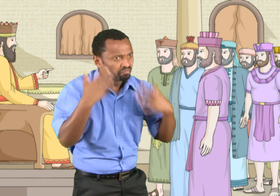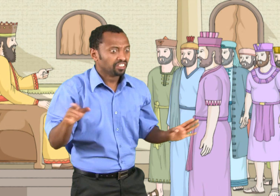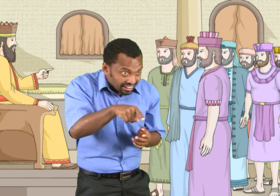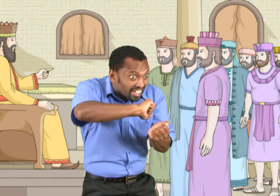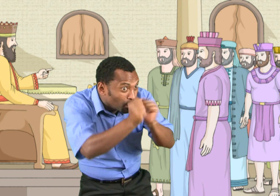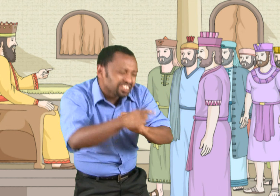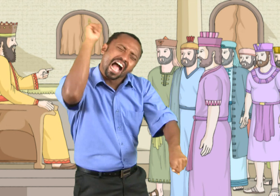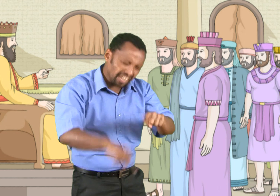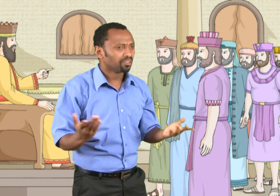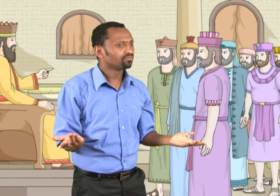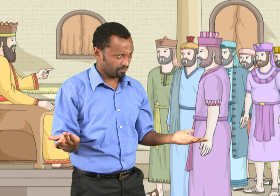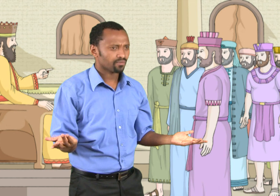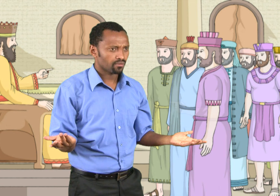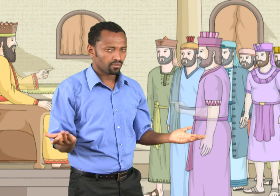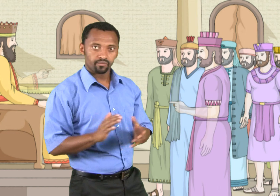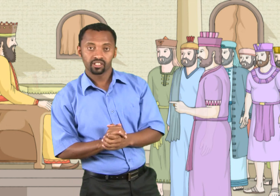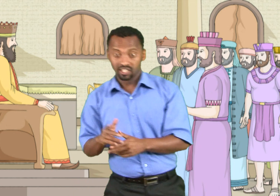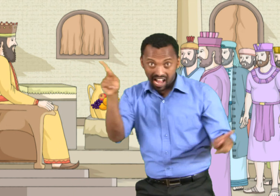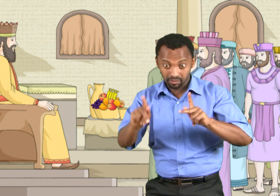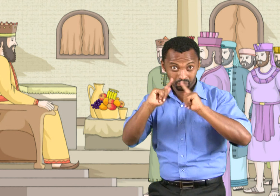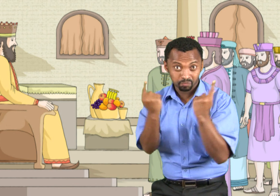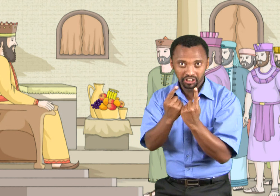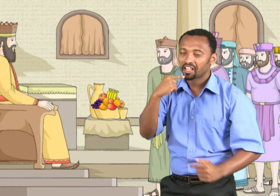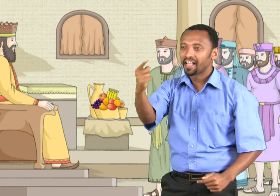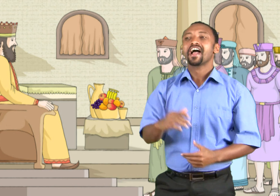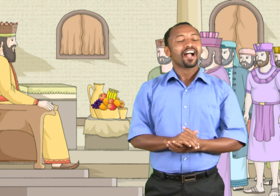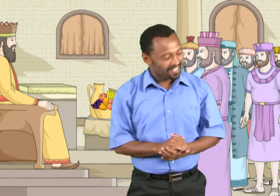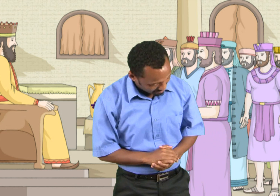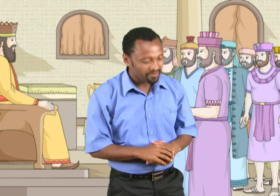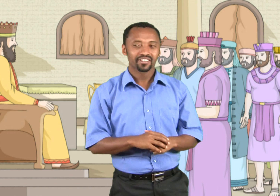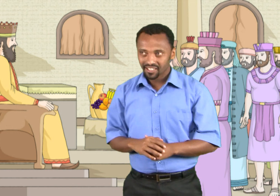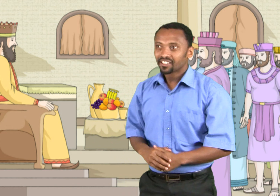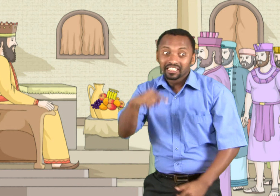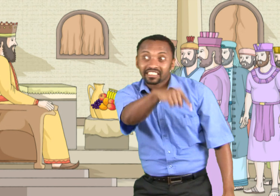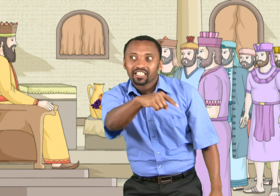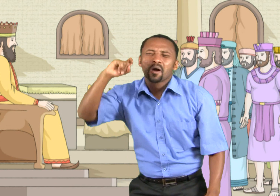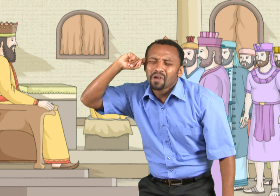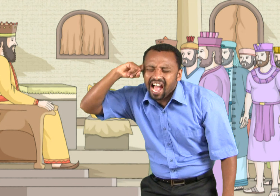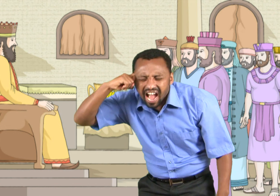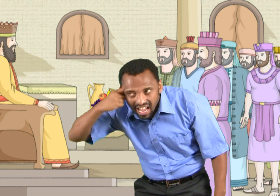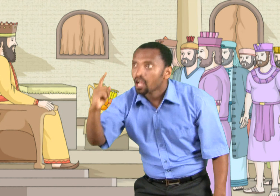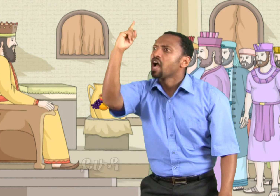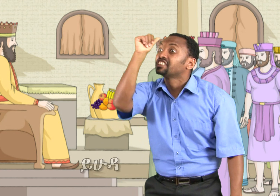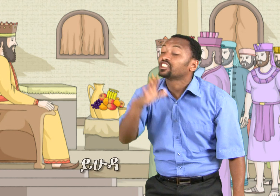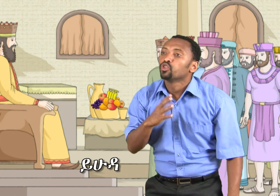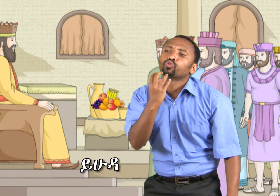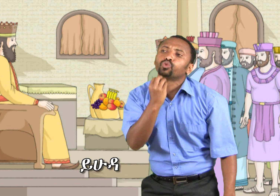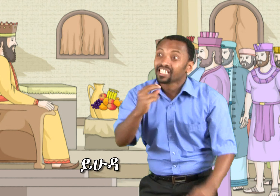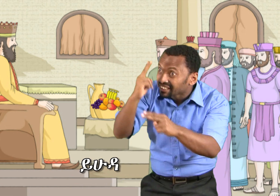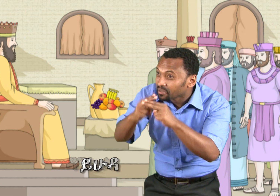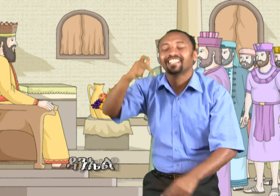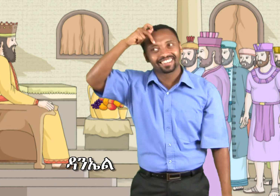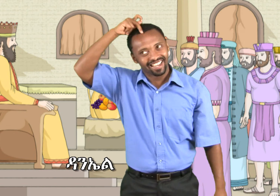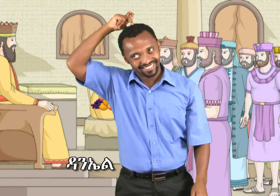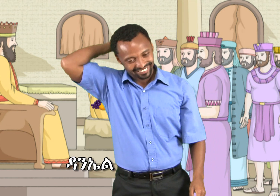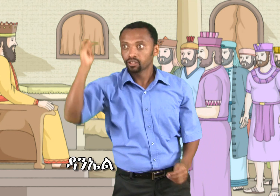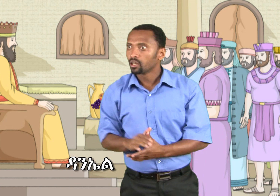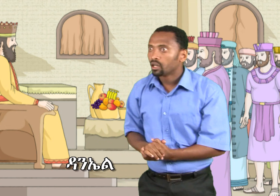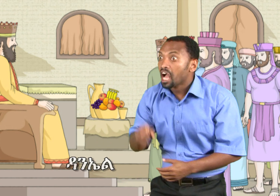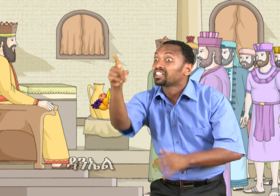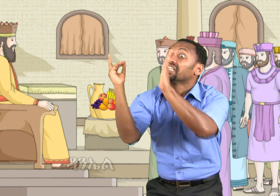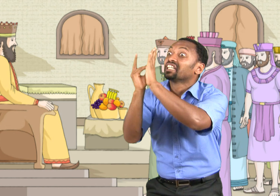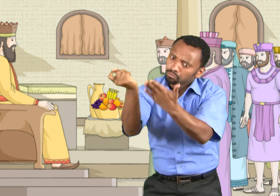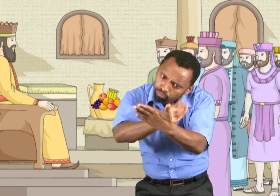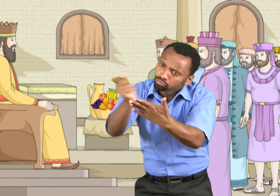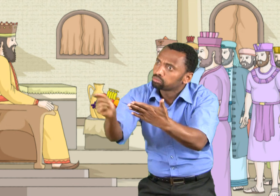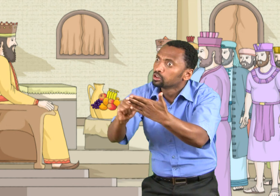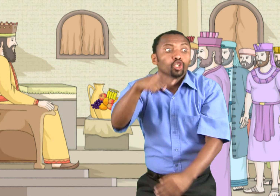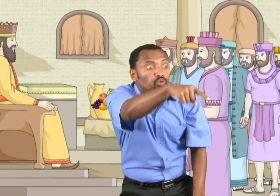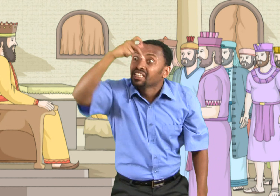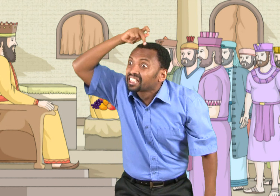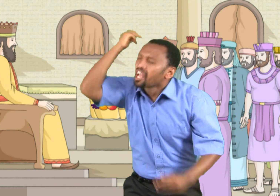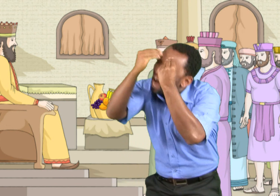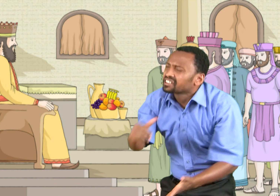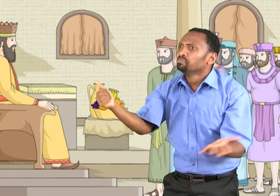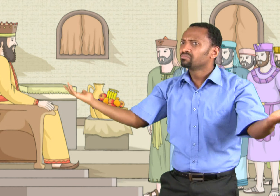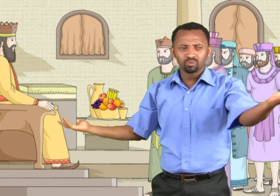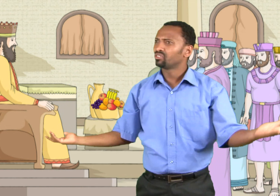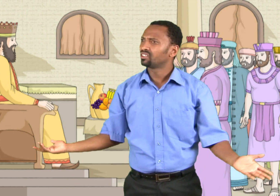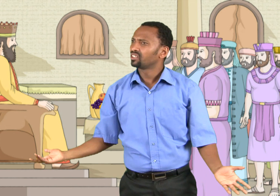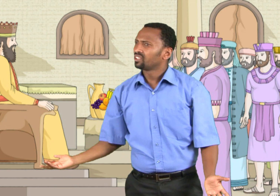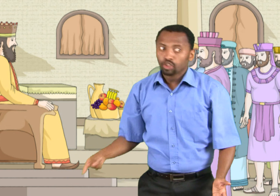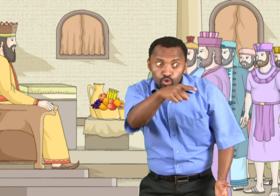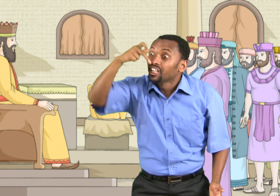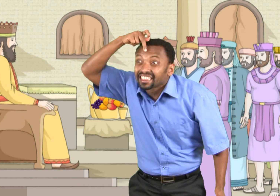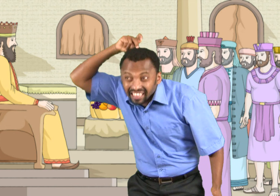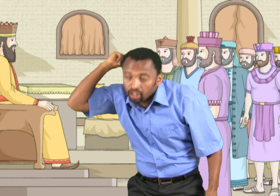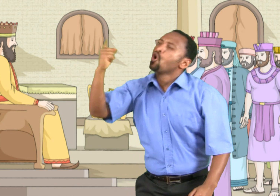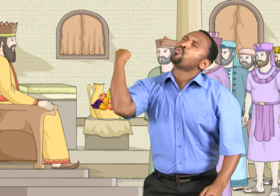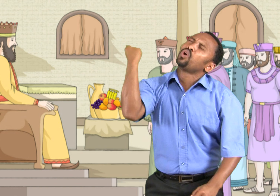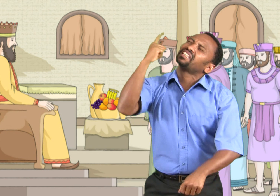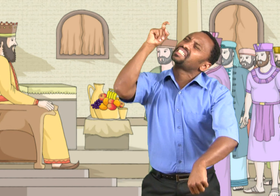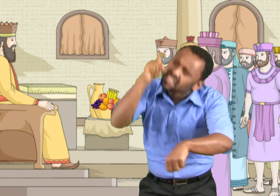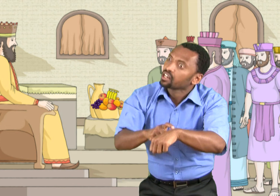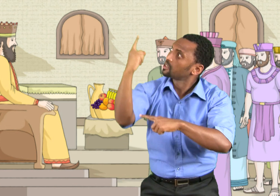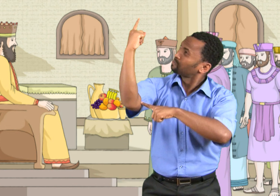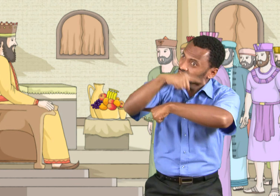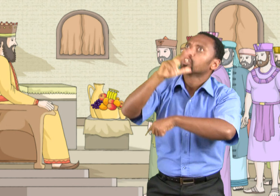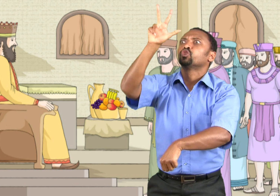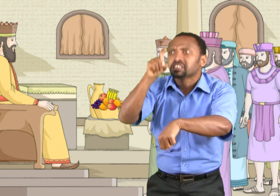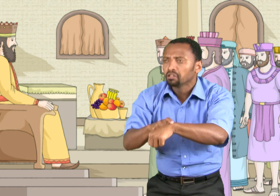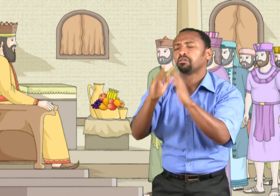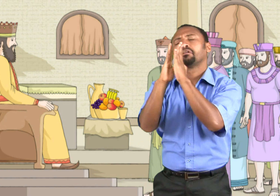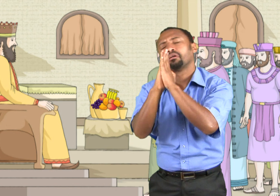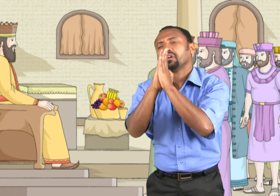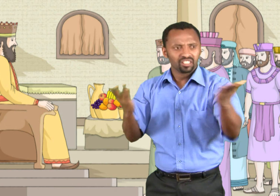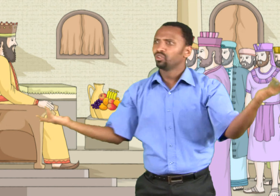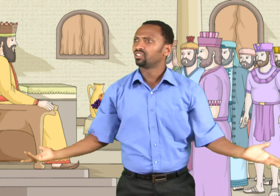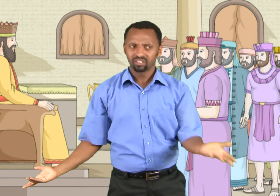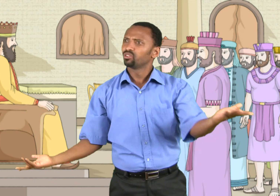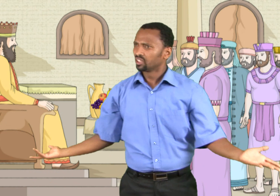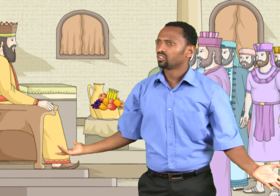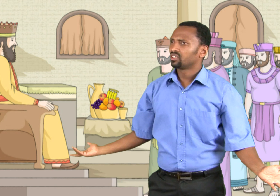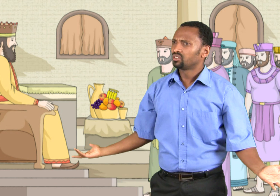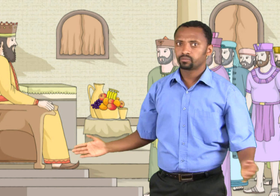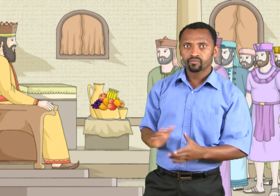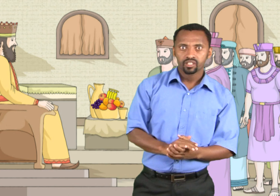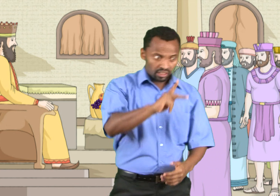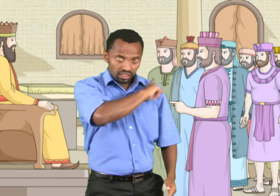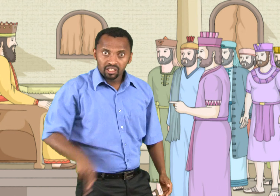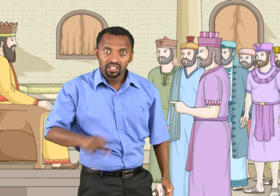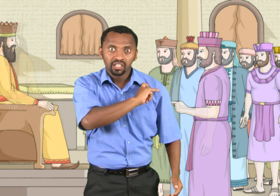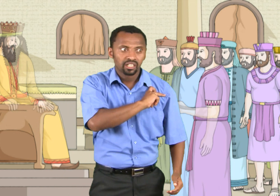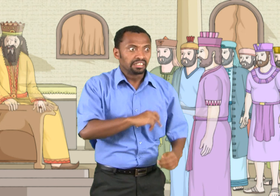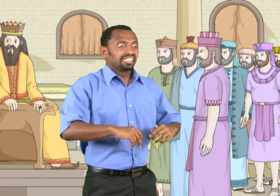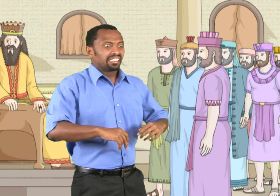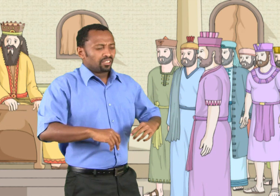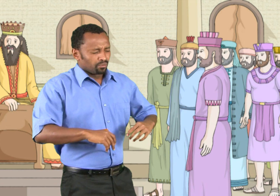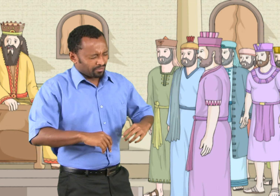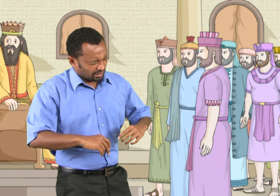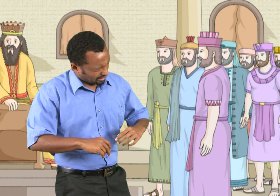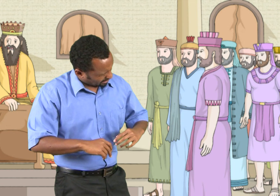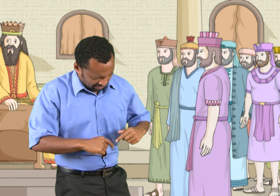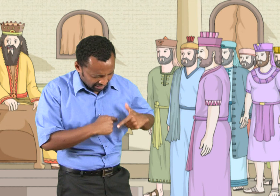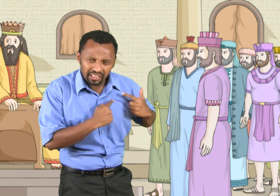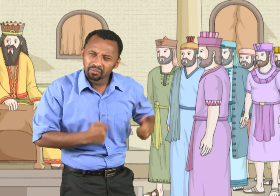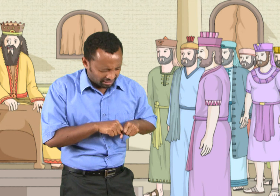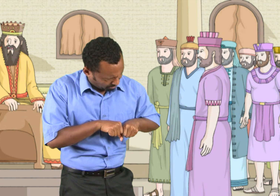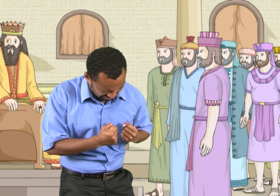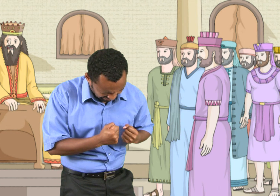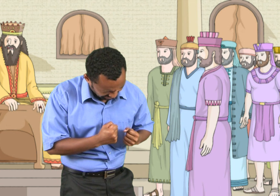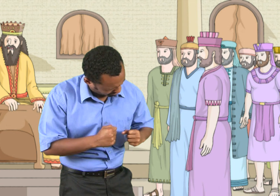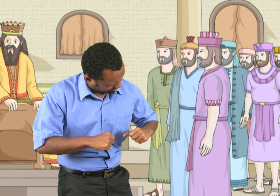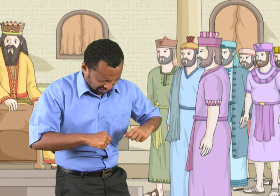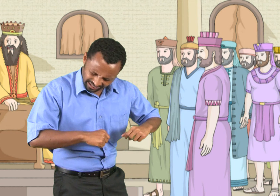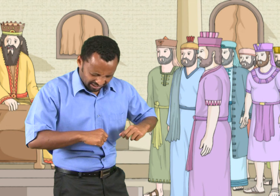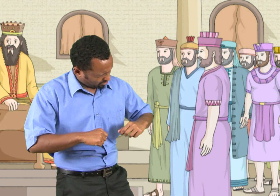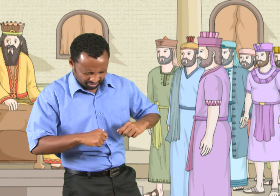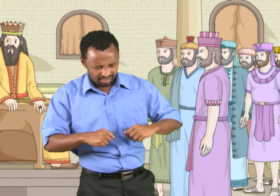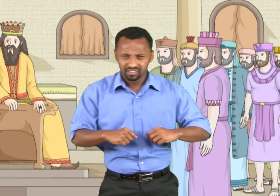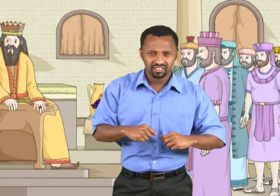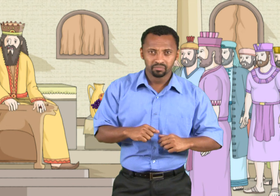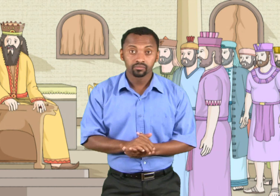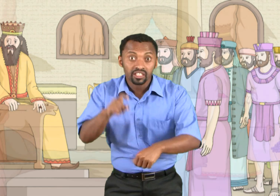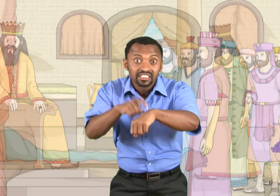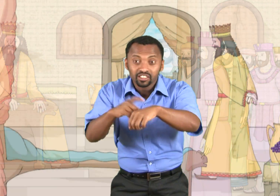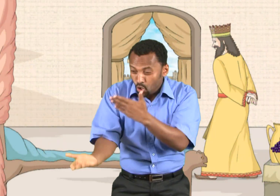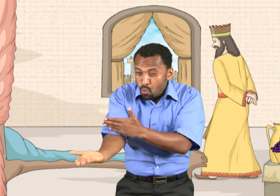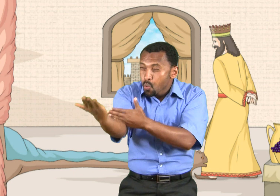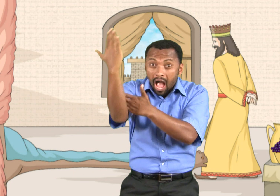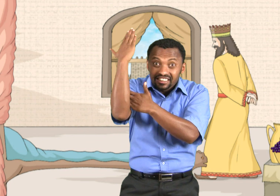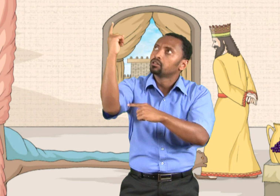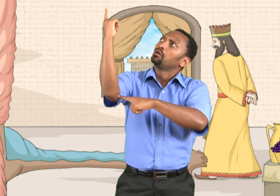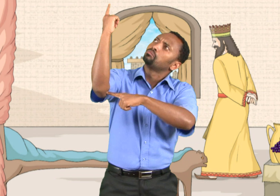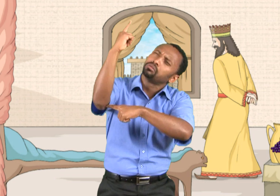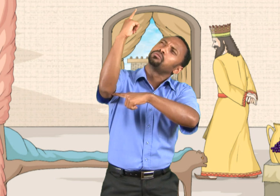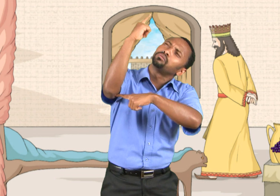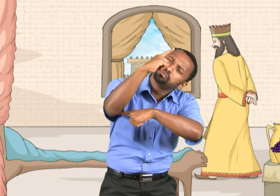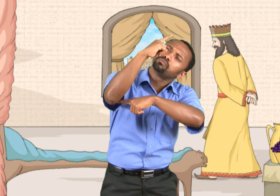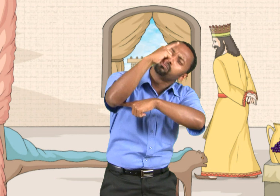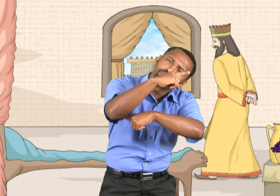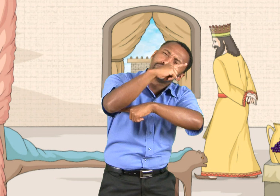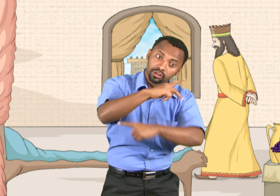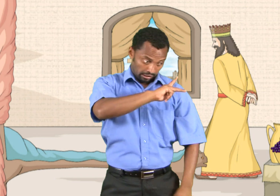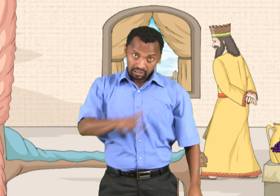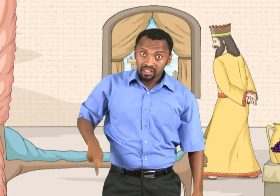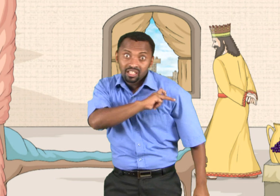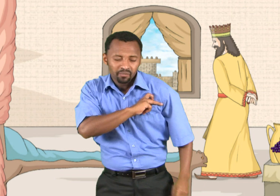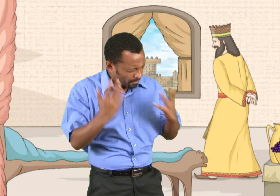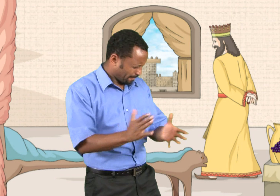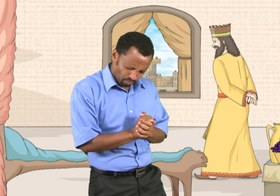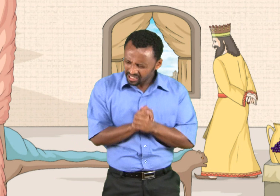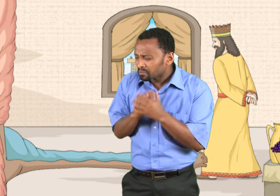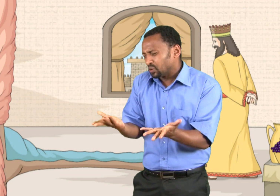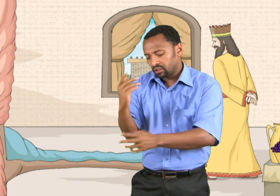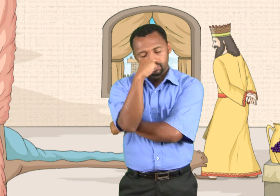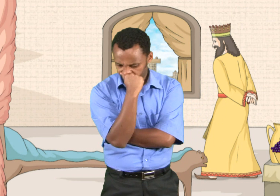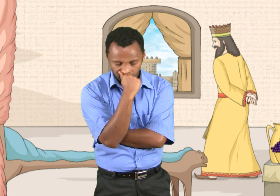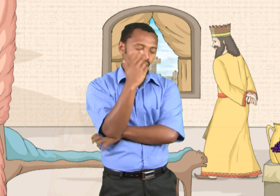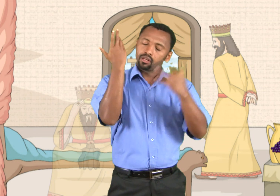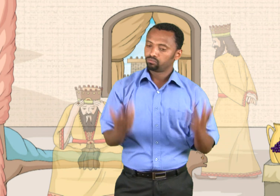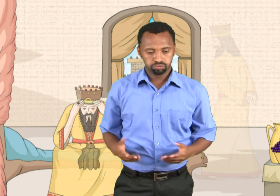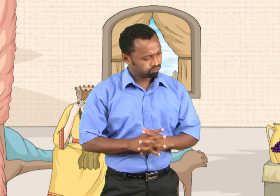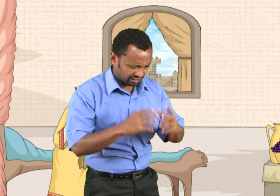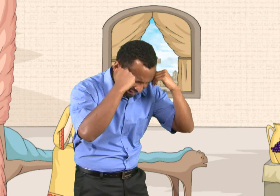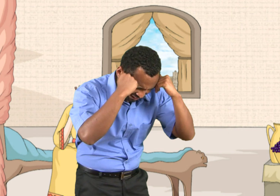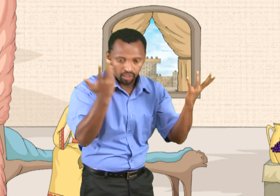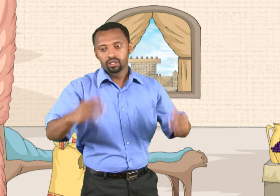Then they told the king, “Daniel, one of the exiles from Judah, shows no regard for you, O king, or for the decree that you have signed. He still makes his petition three times a day.”